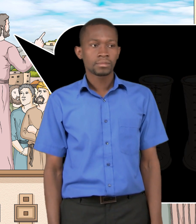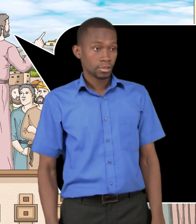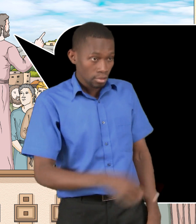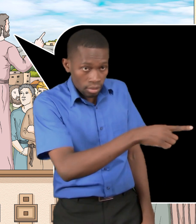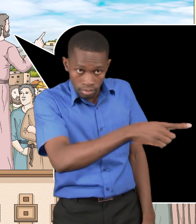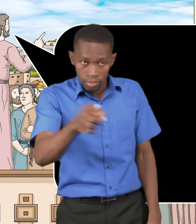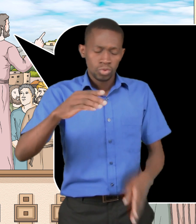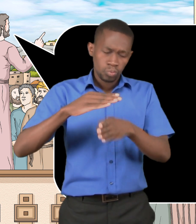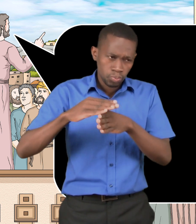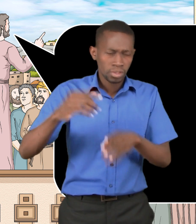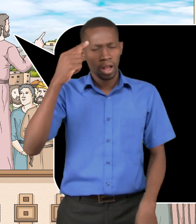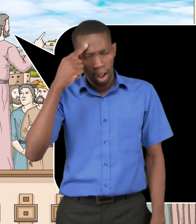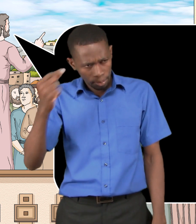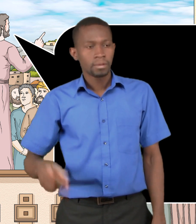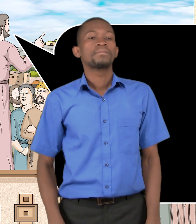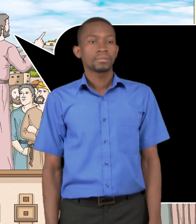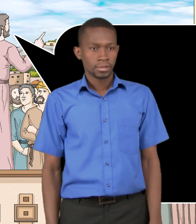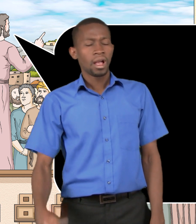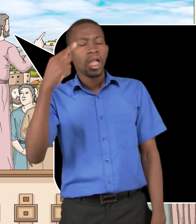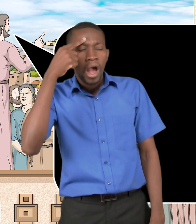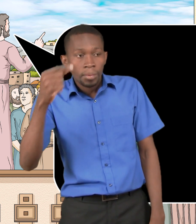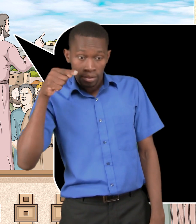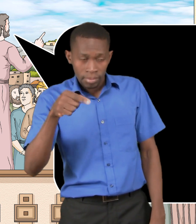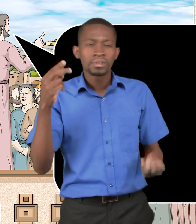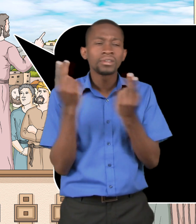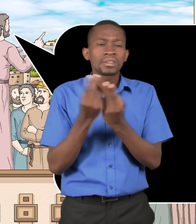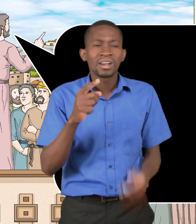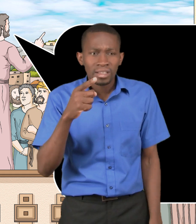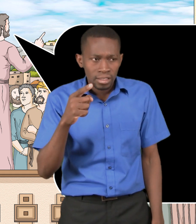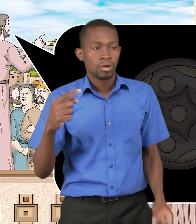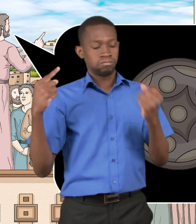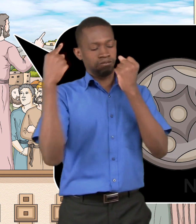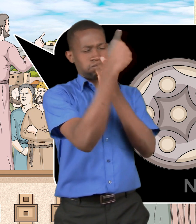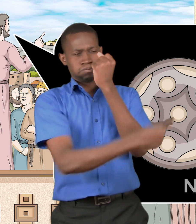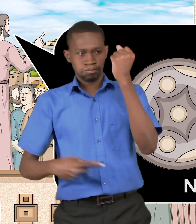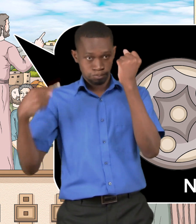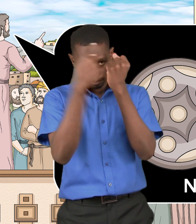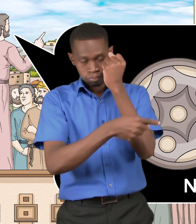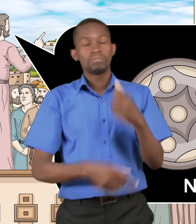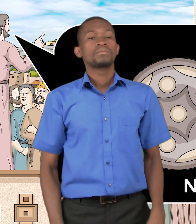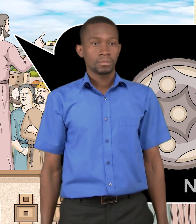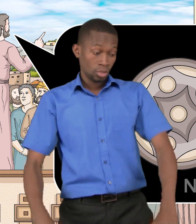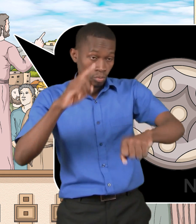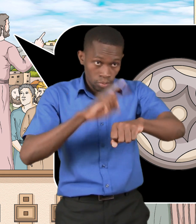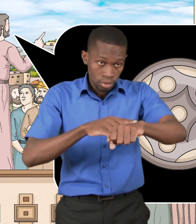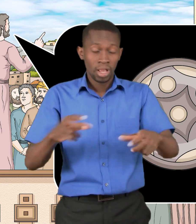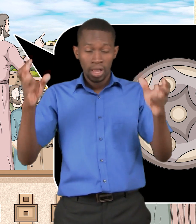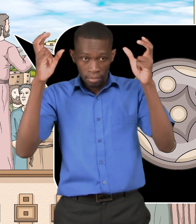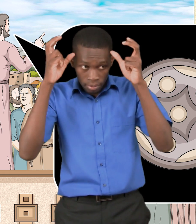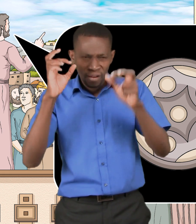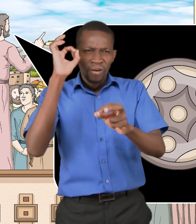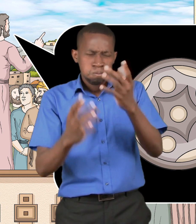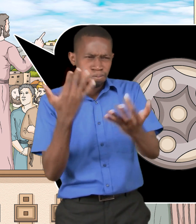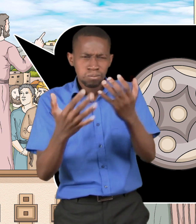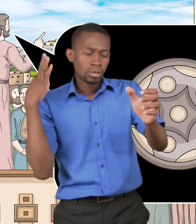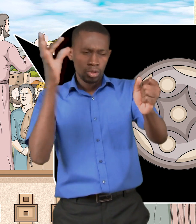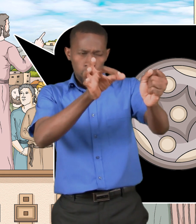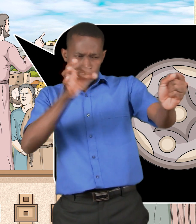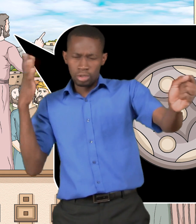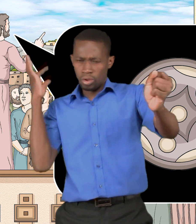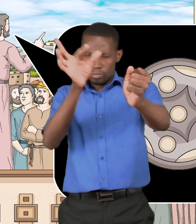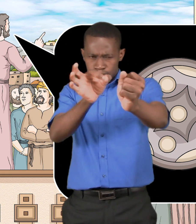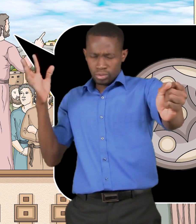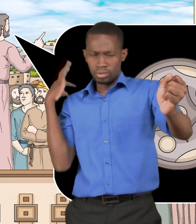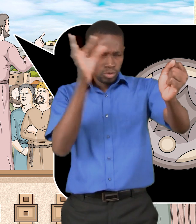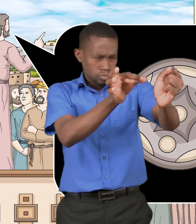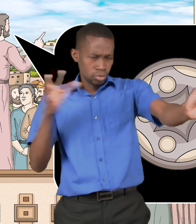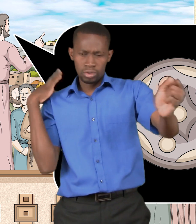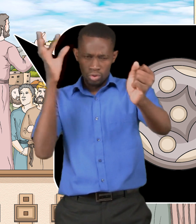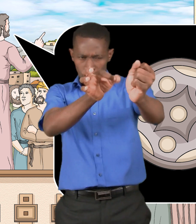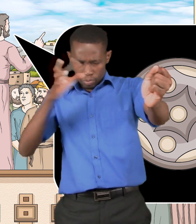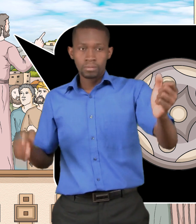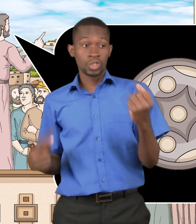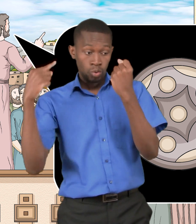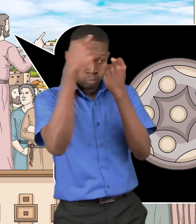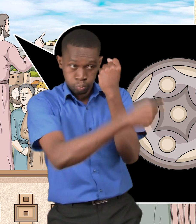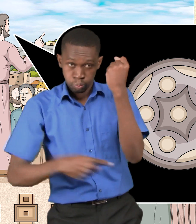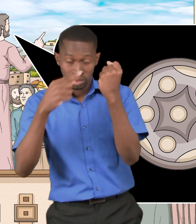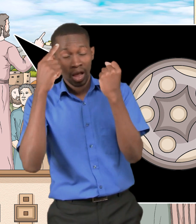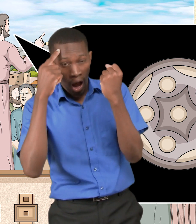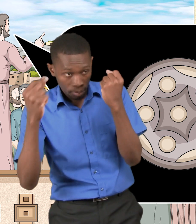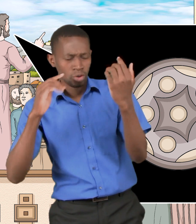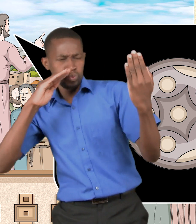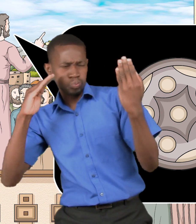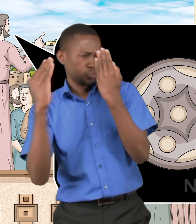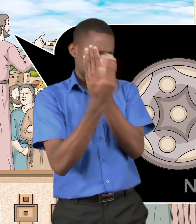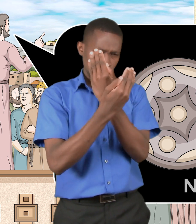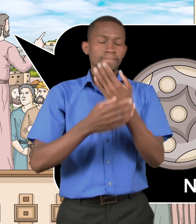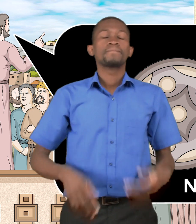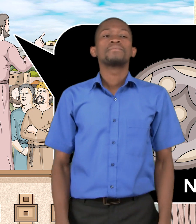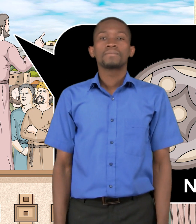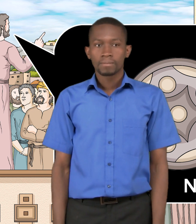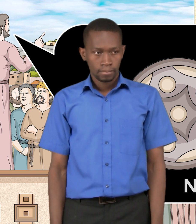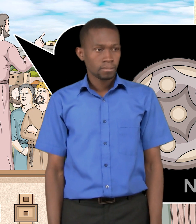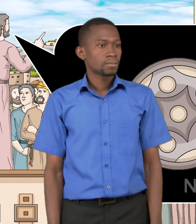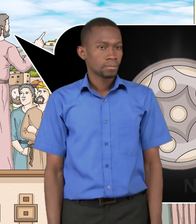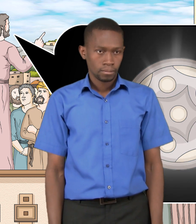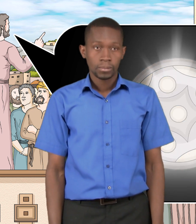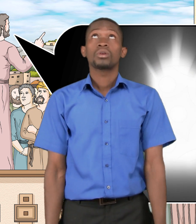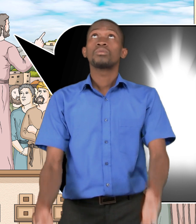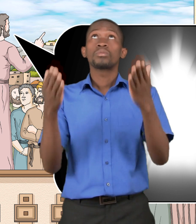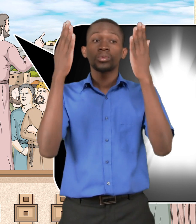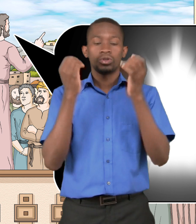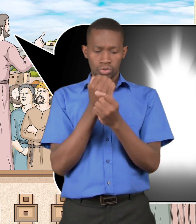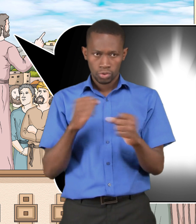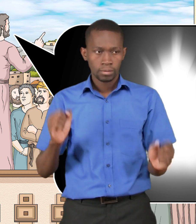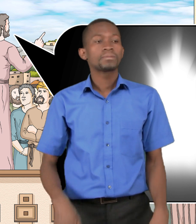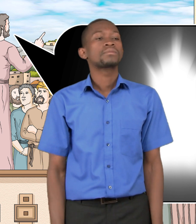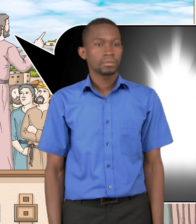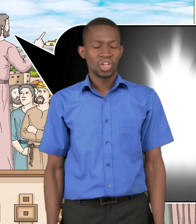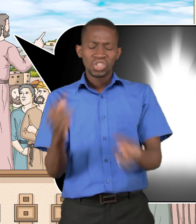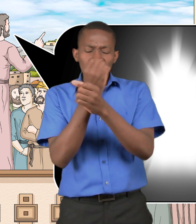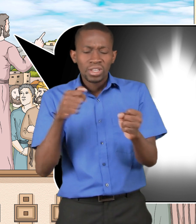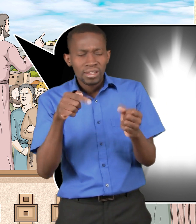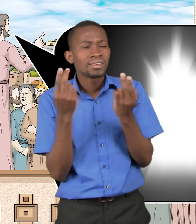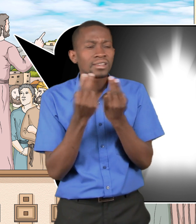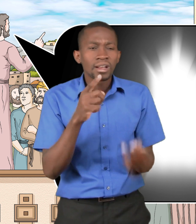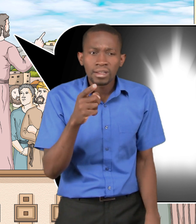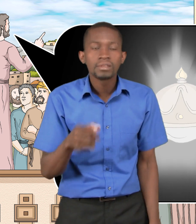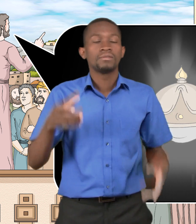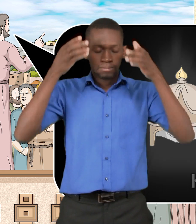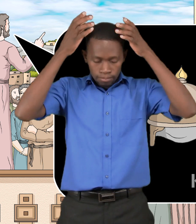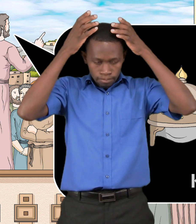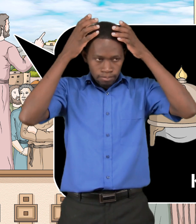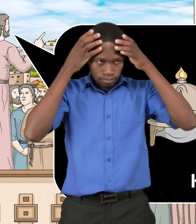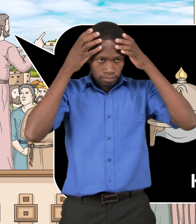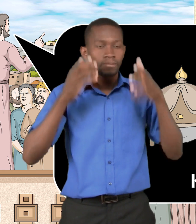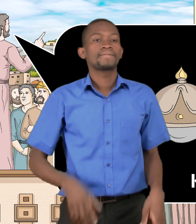In addition to all this, take up the shield of faith, with which you can extinguish all the flaming arrows of the evil one.